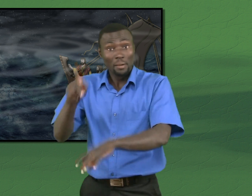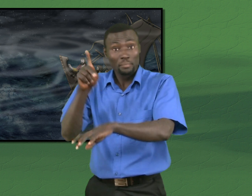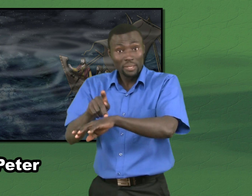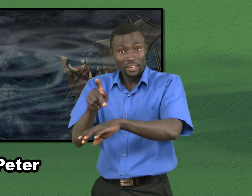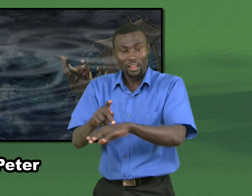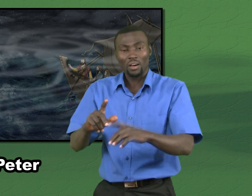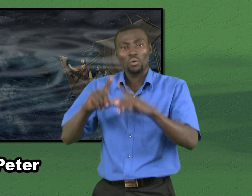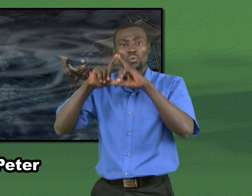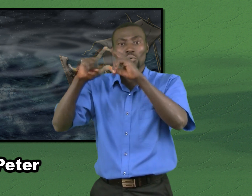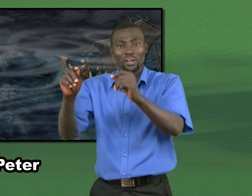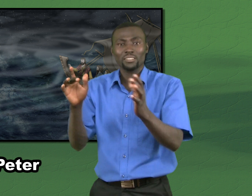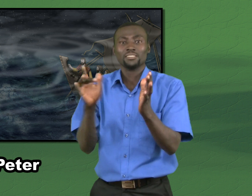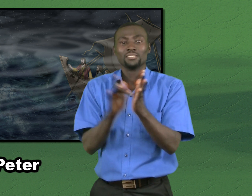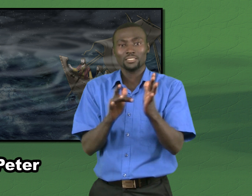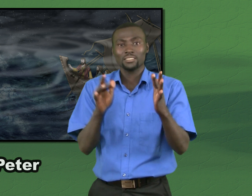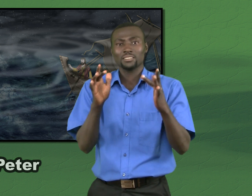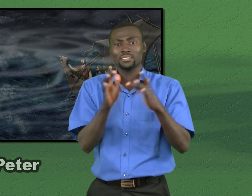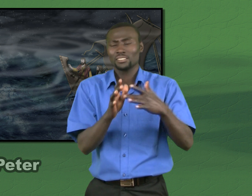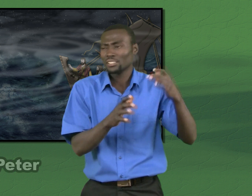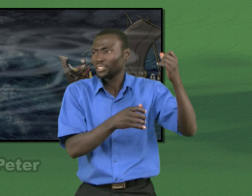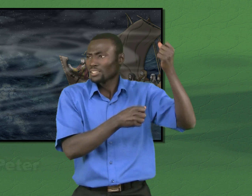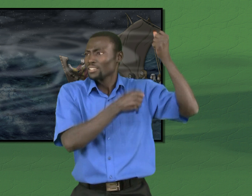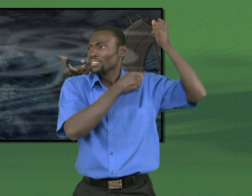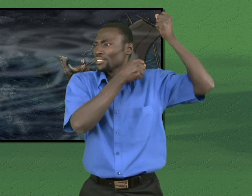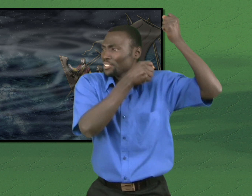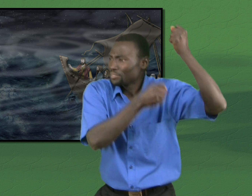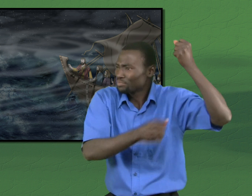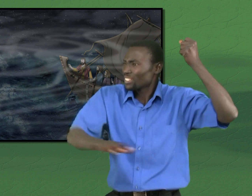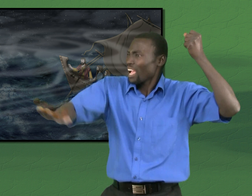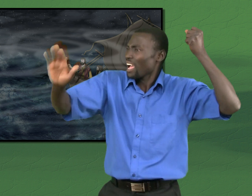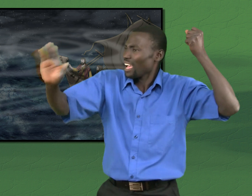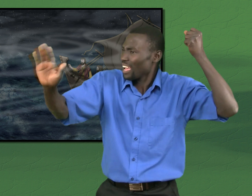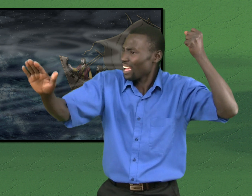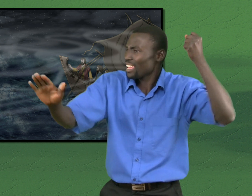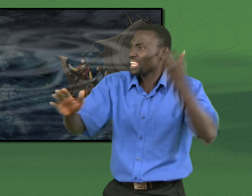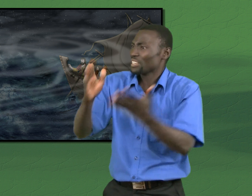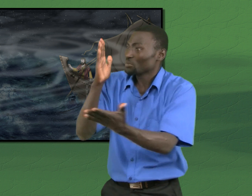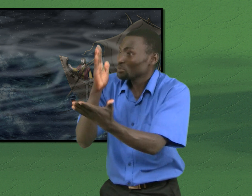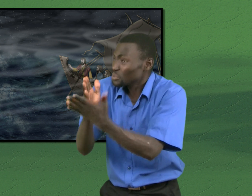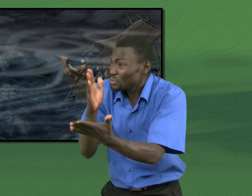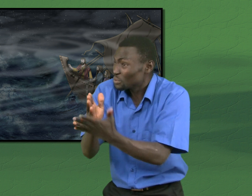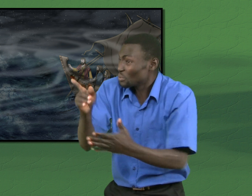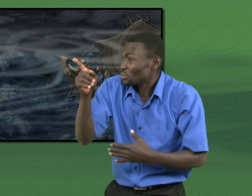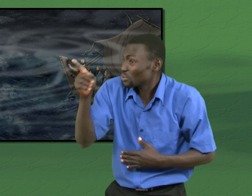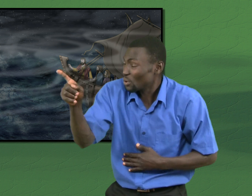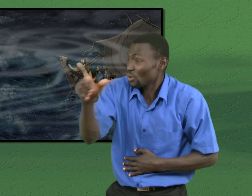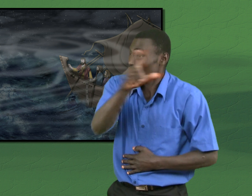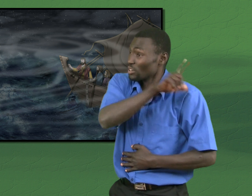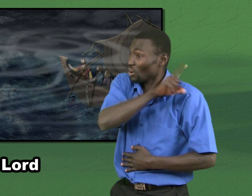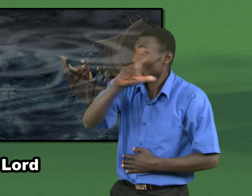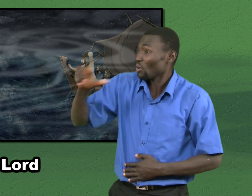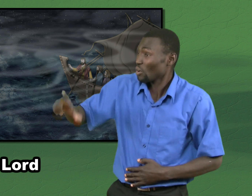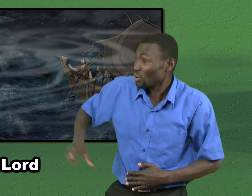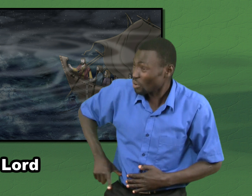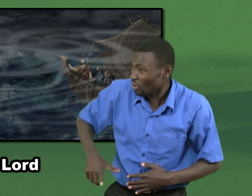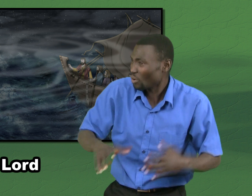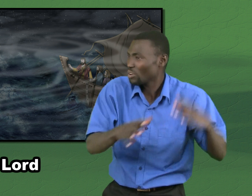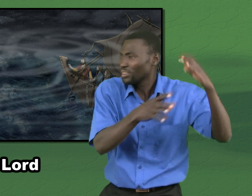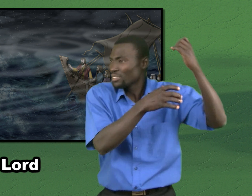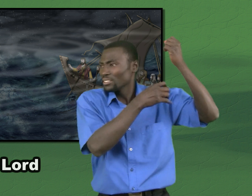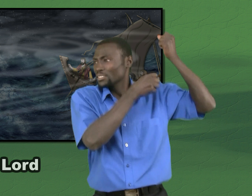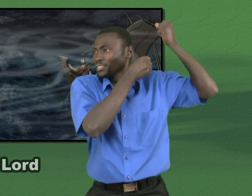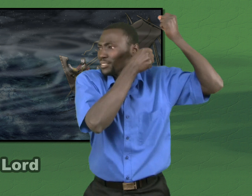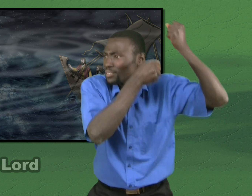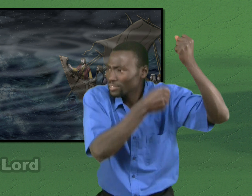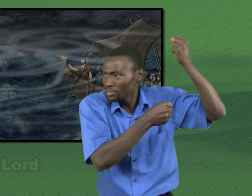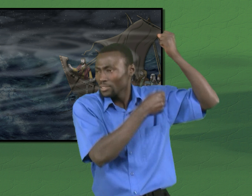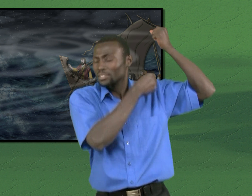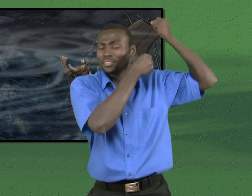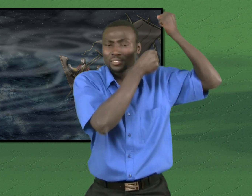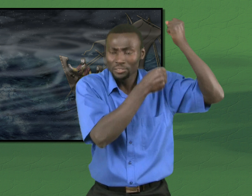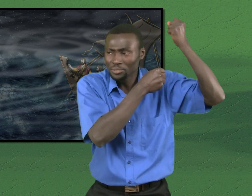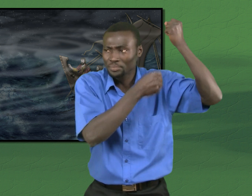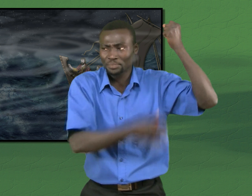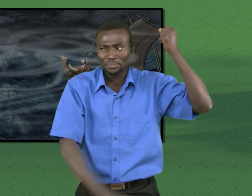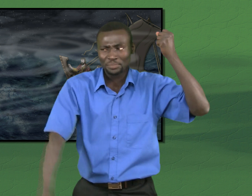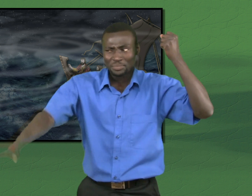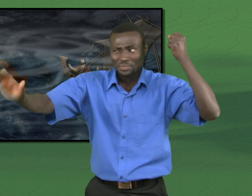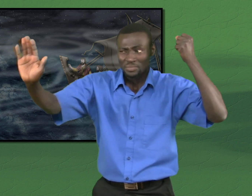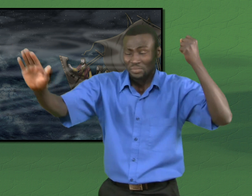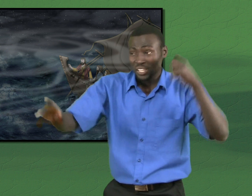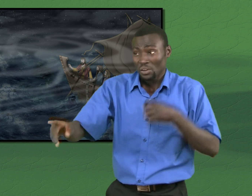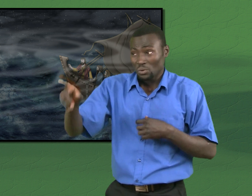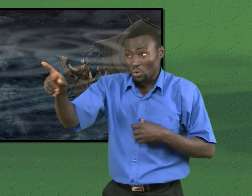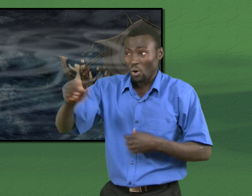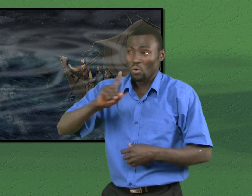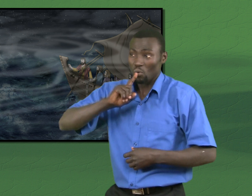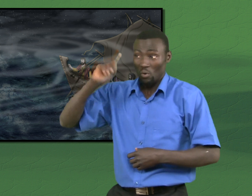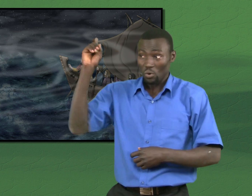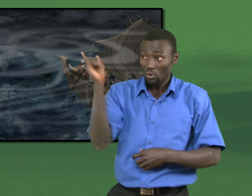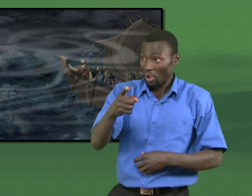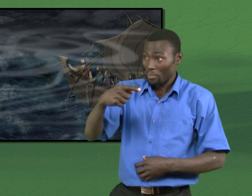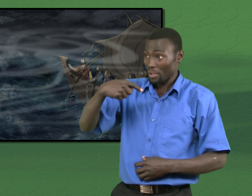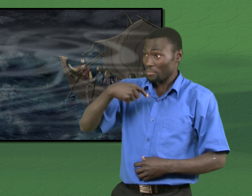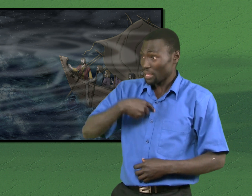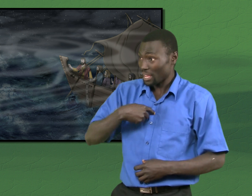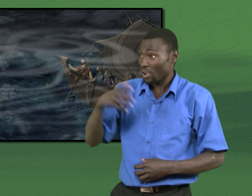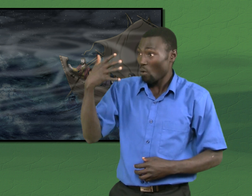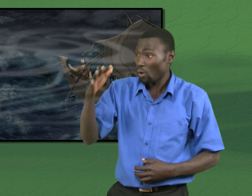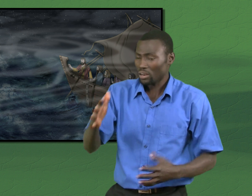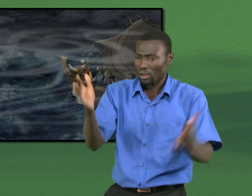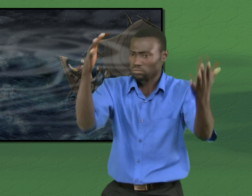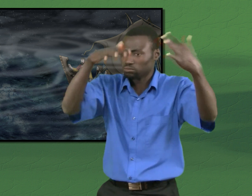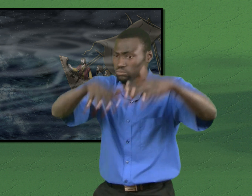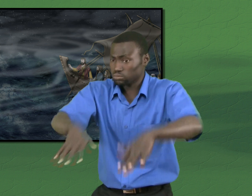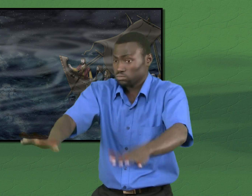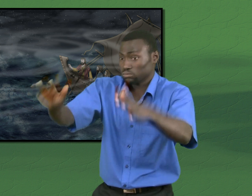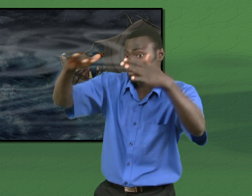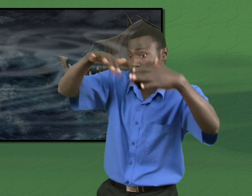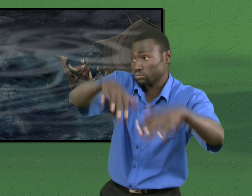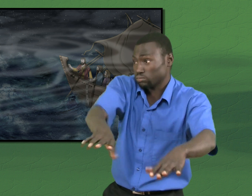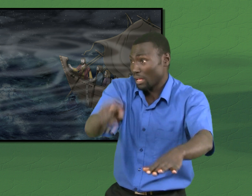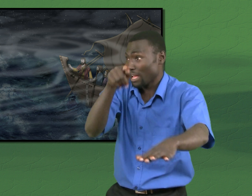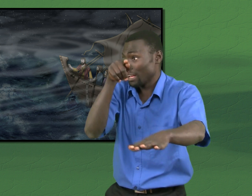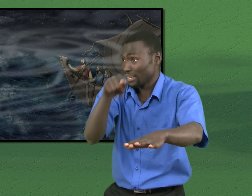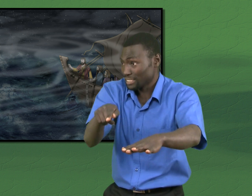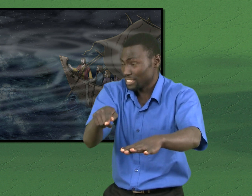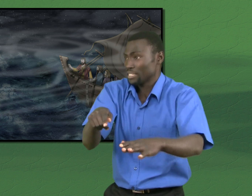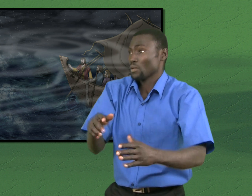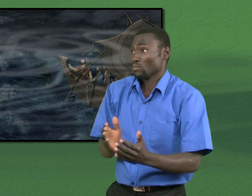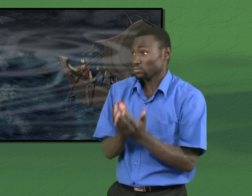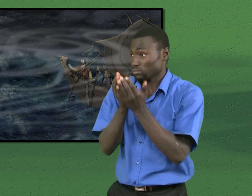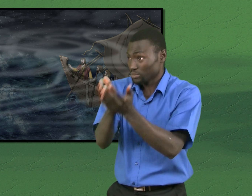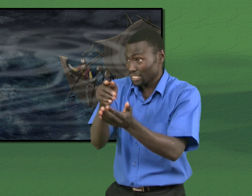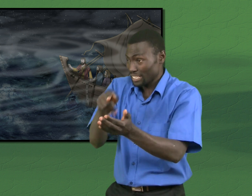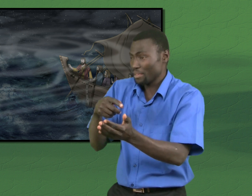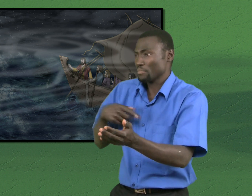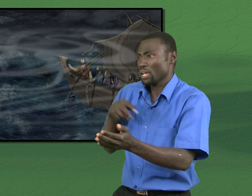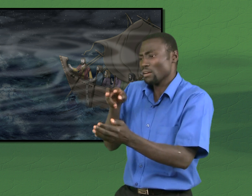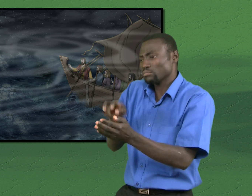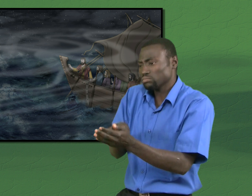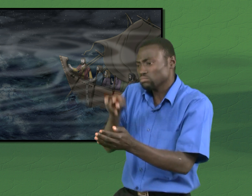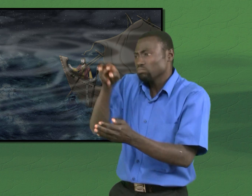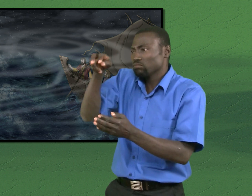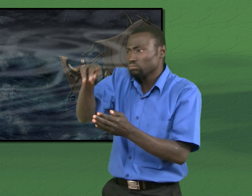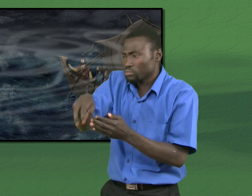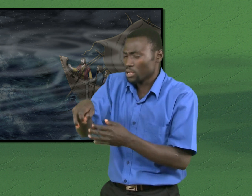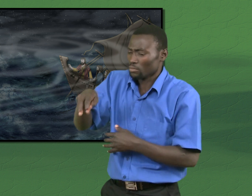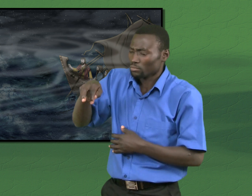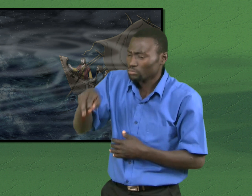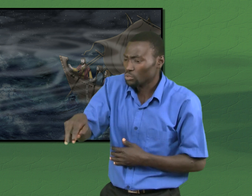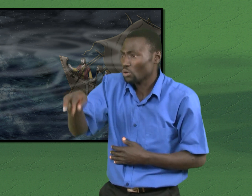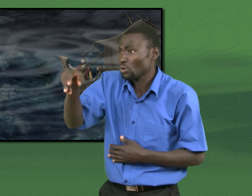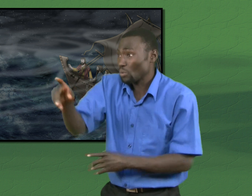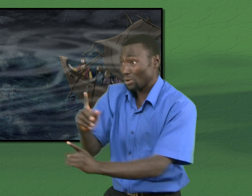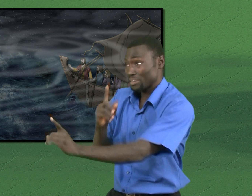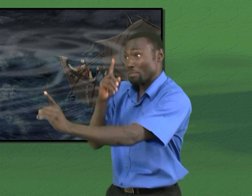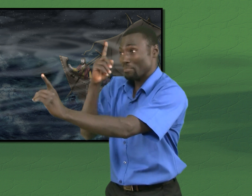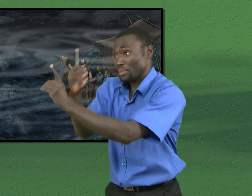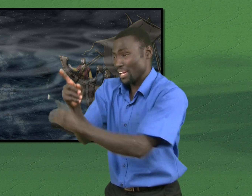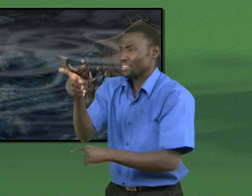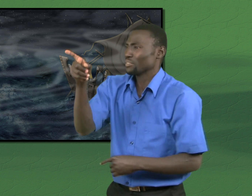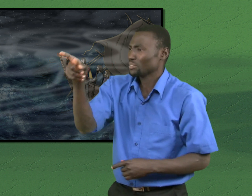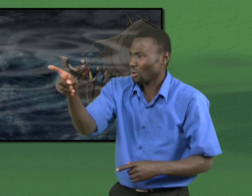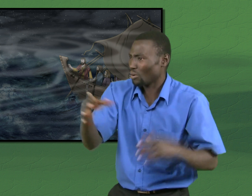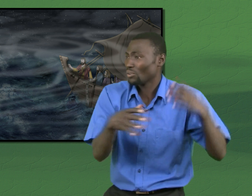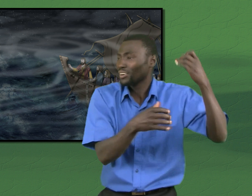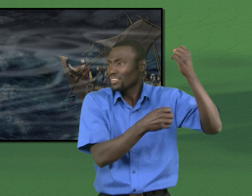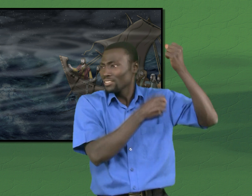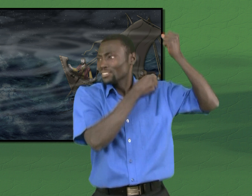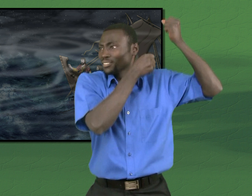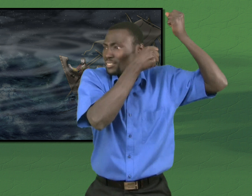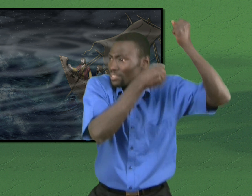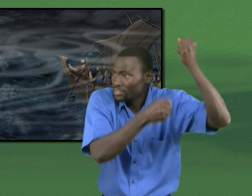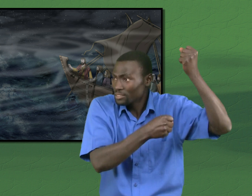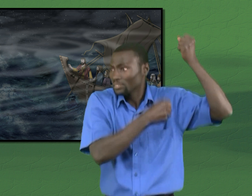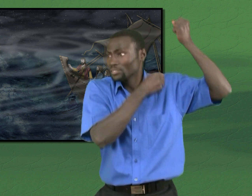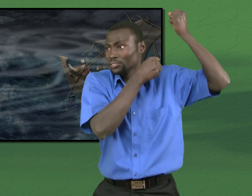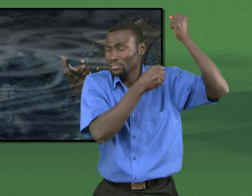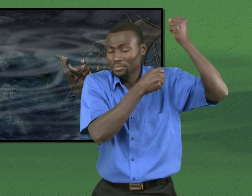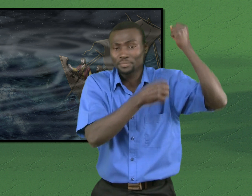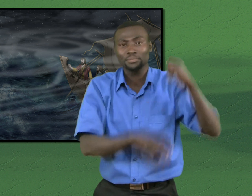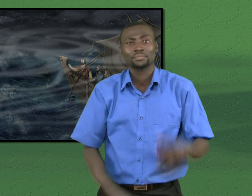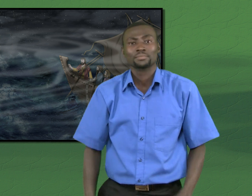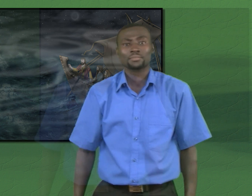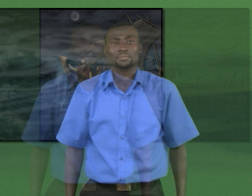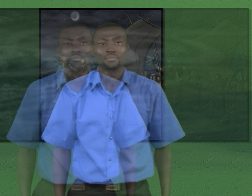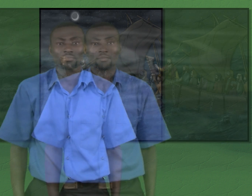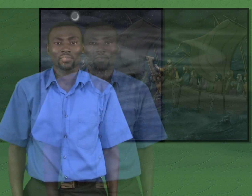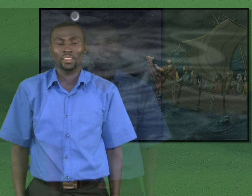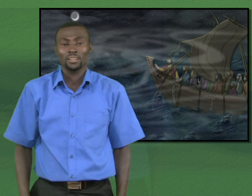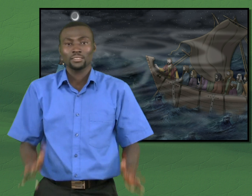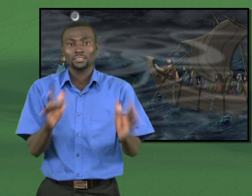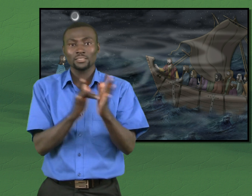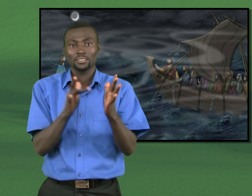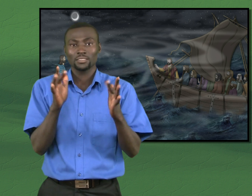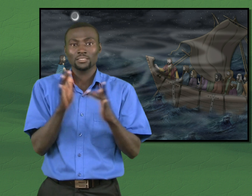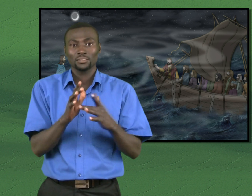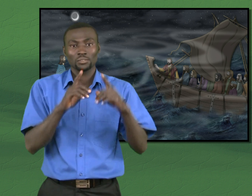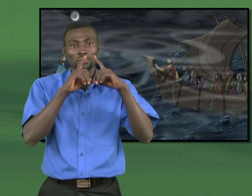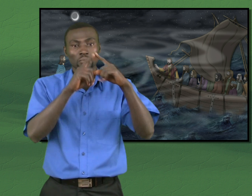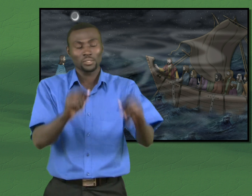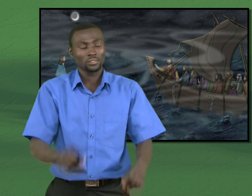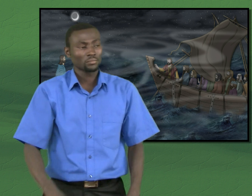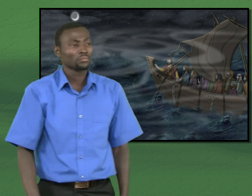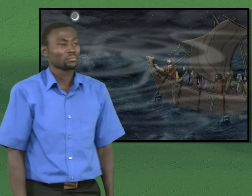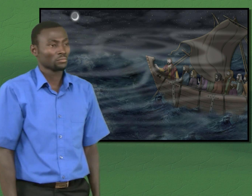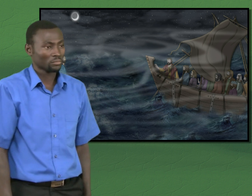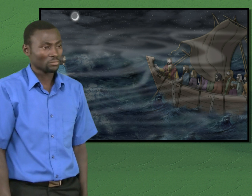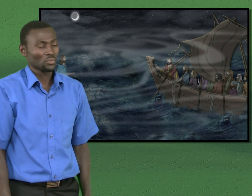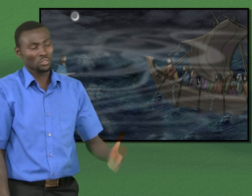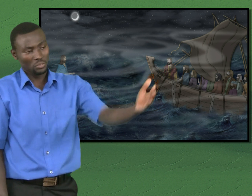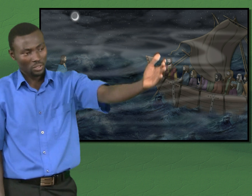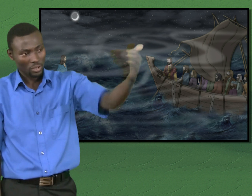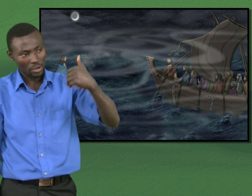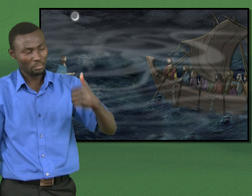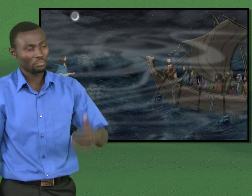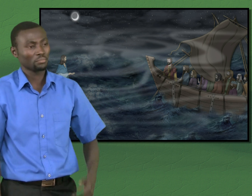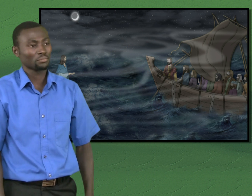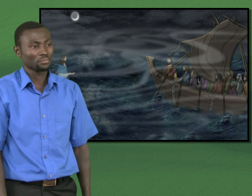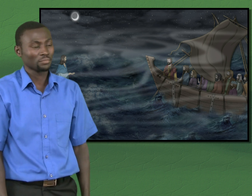“Lord, if it is You,” Peter replied, “command me to come to You on the water.”